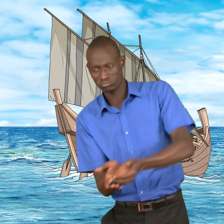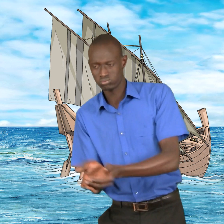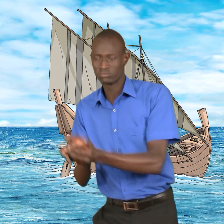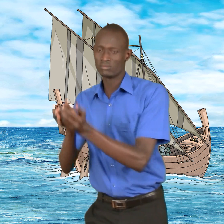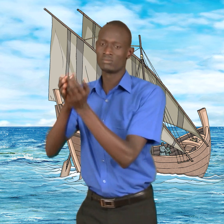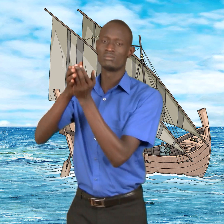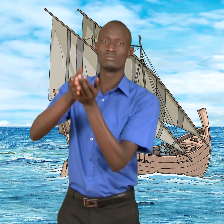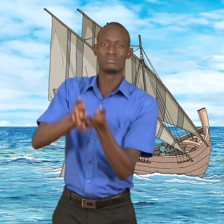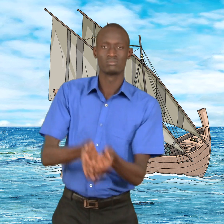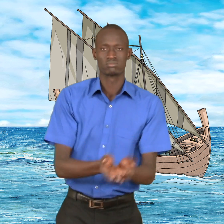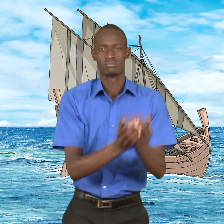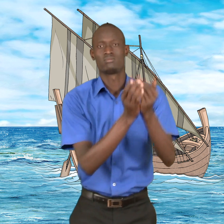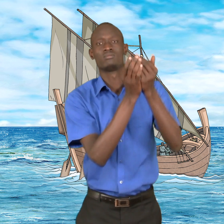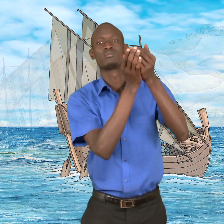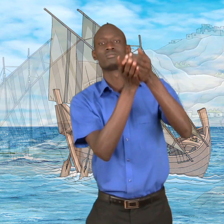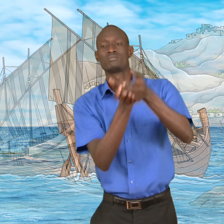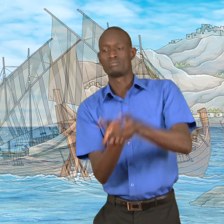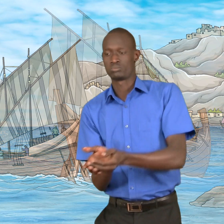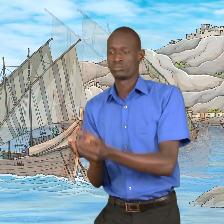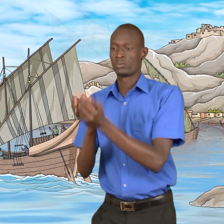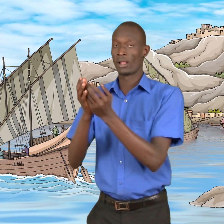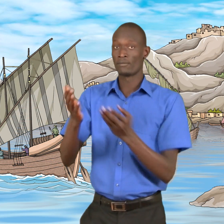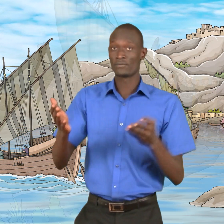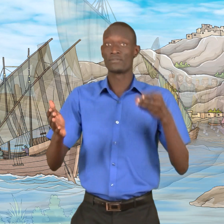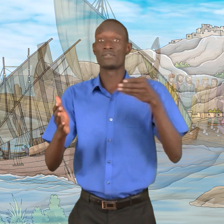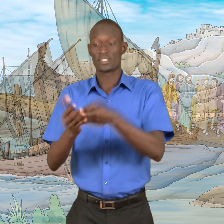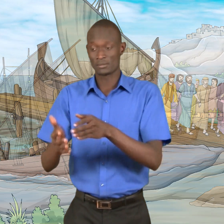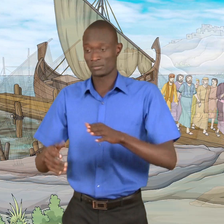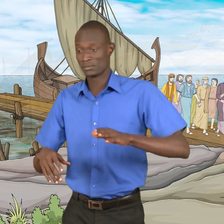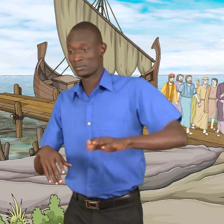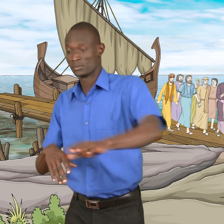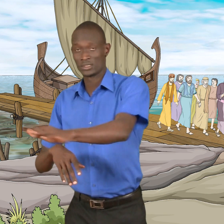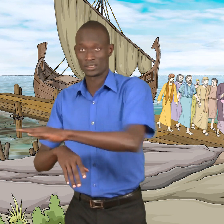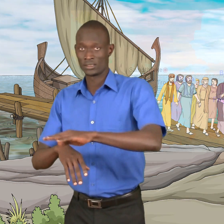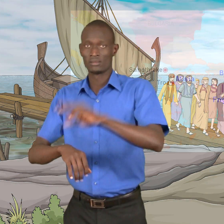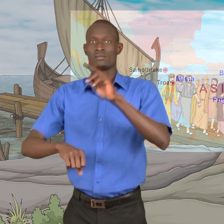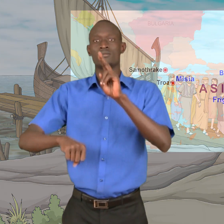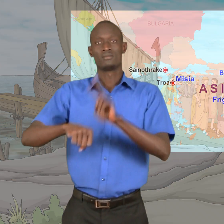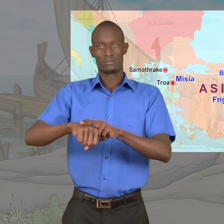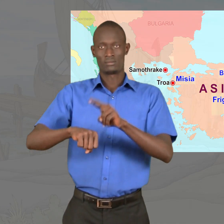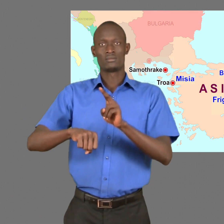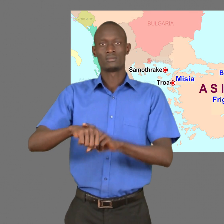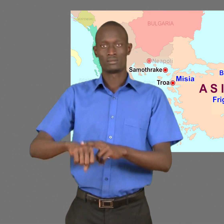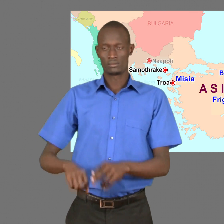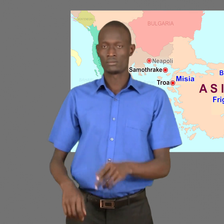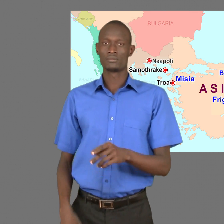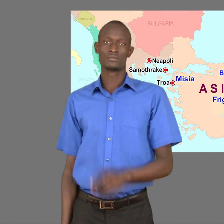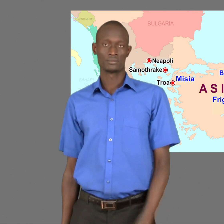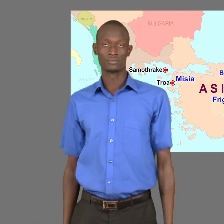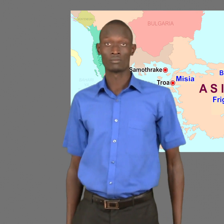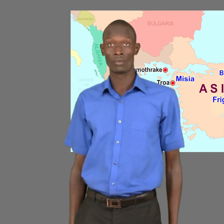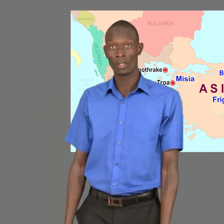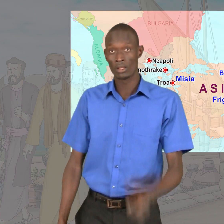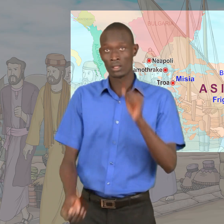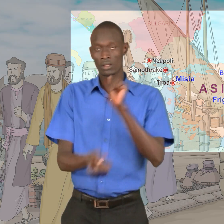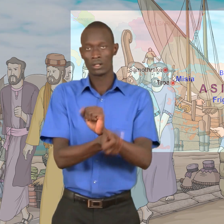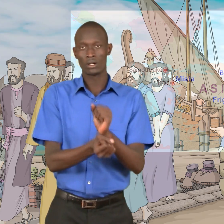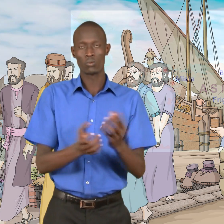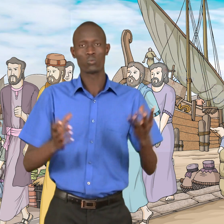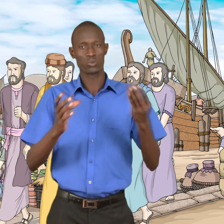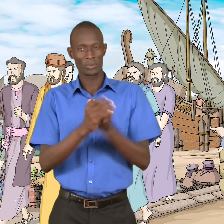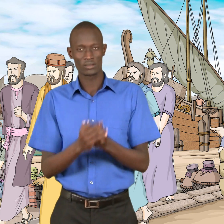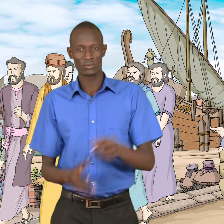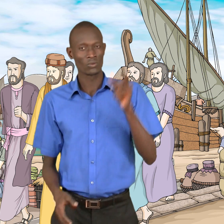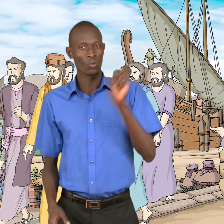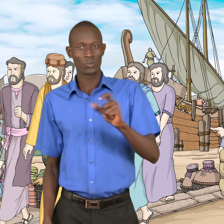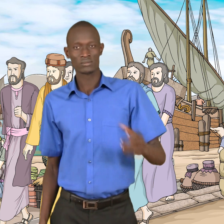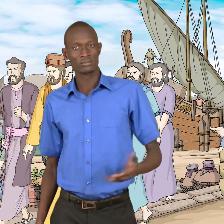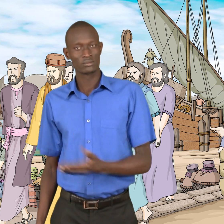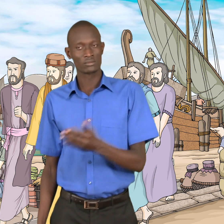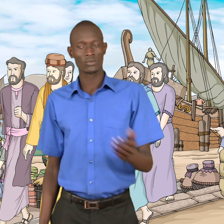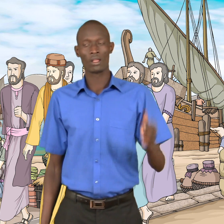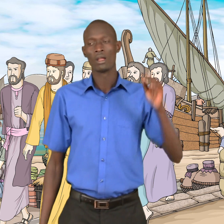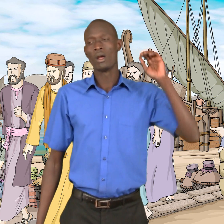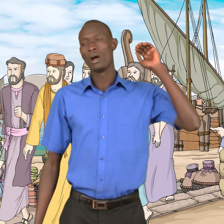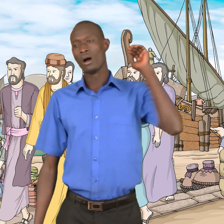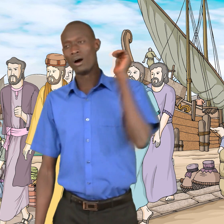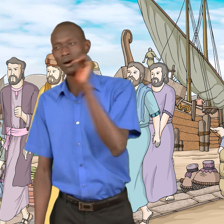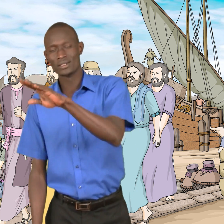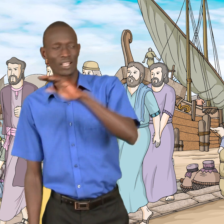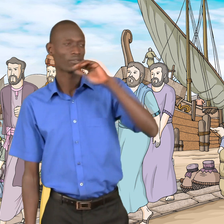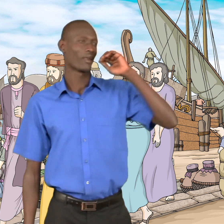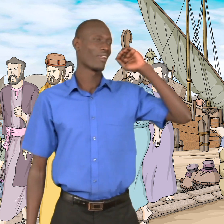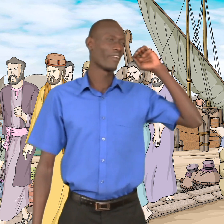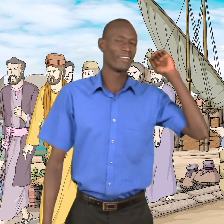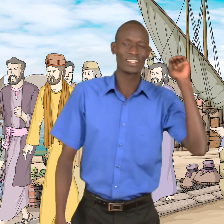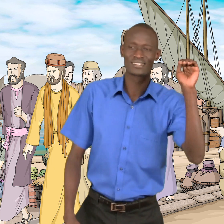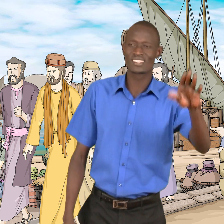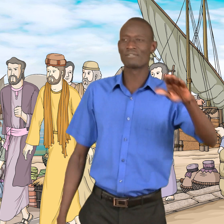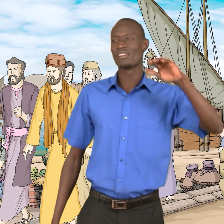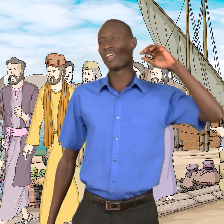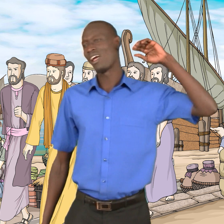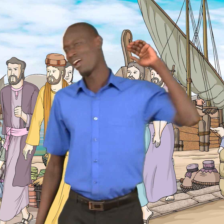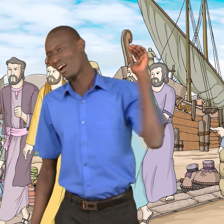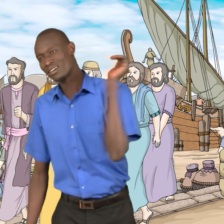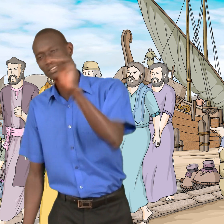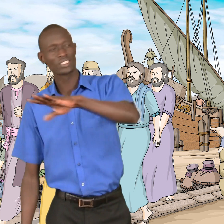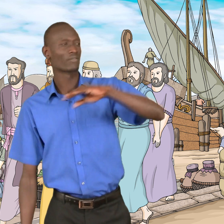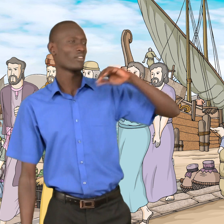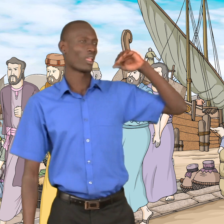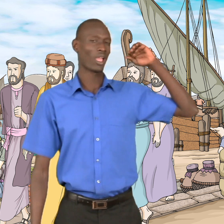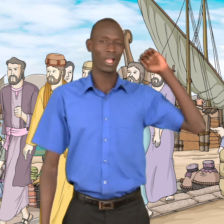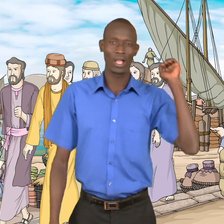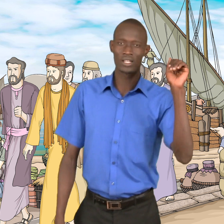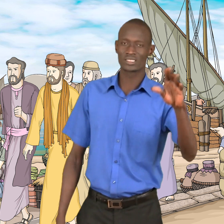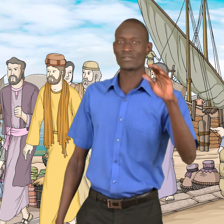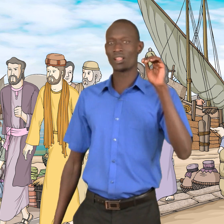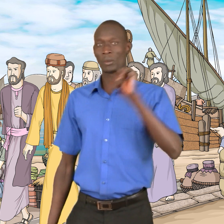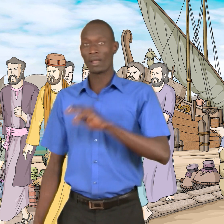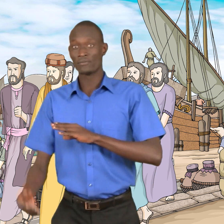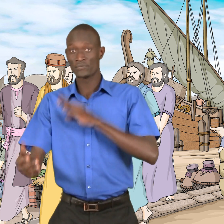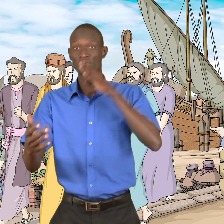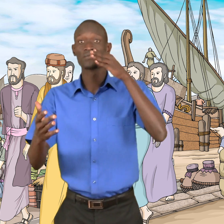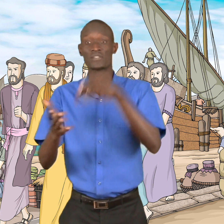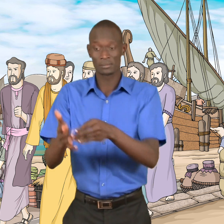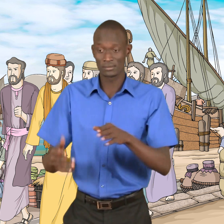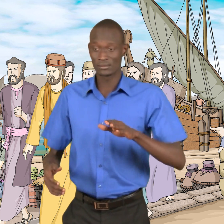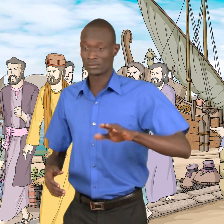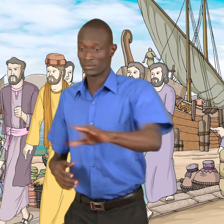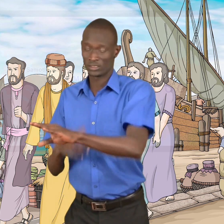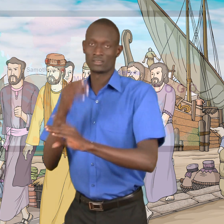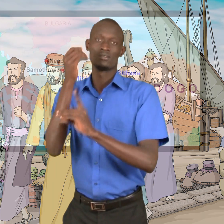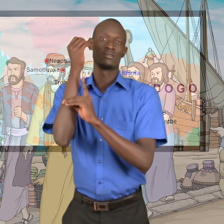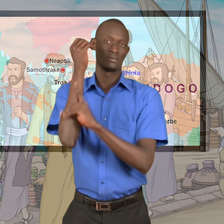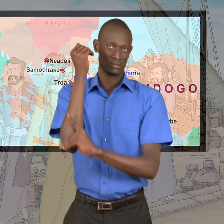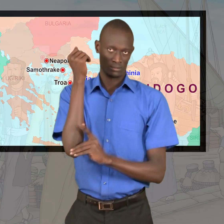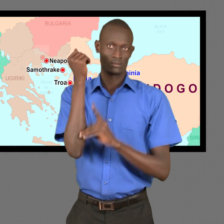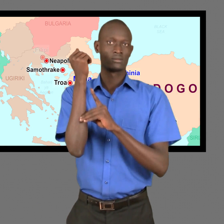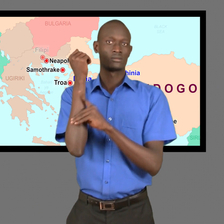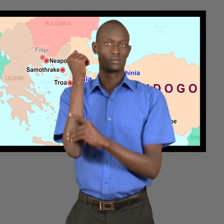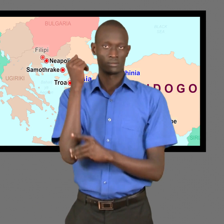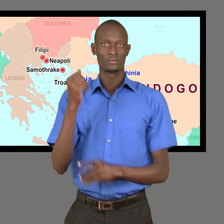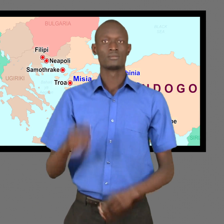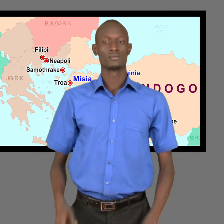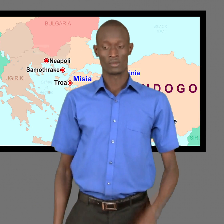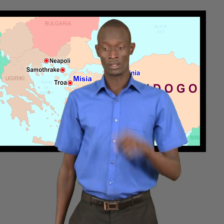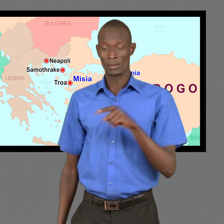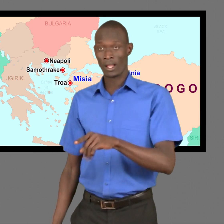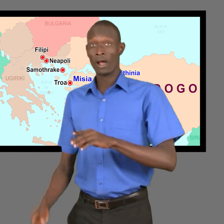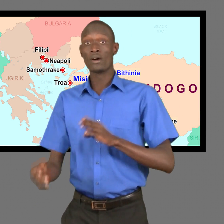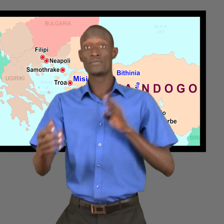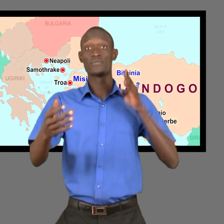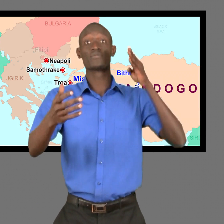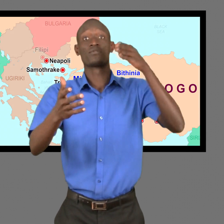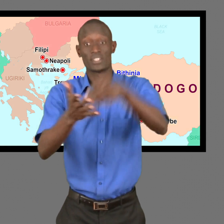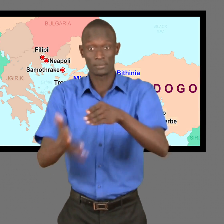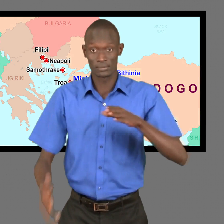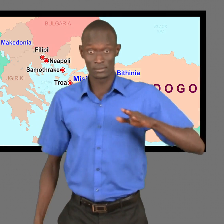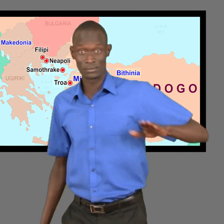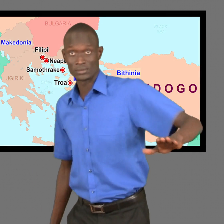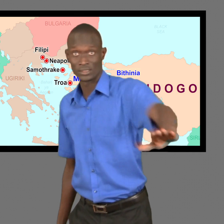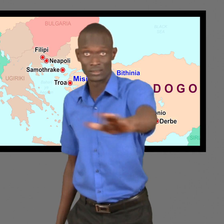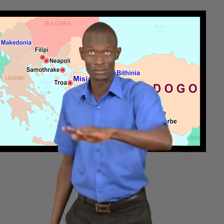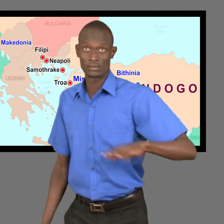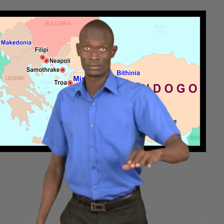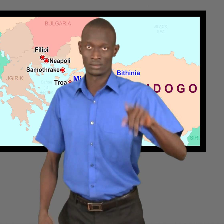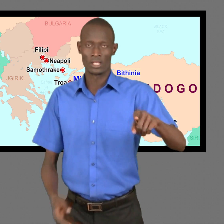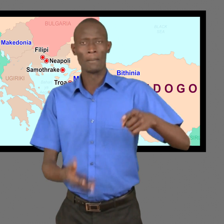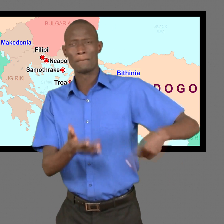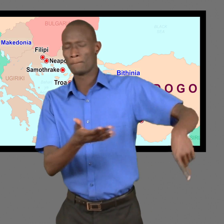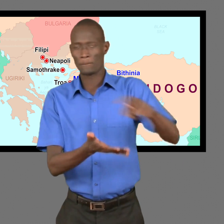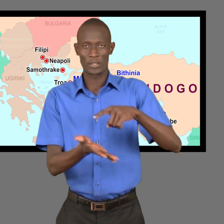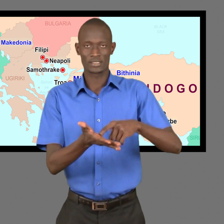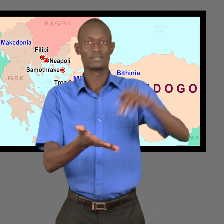We sailed from Troas straight to Samothrace, and the following day on to Neapolis.